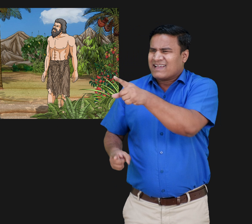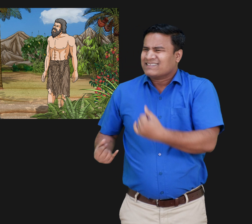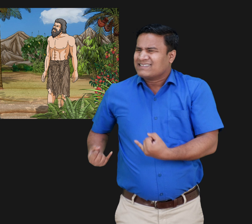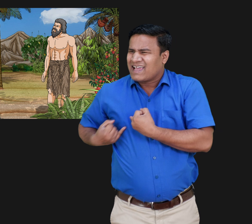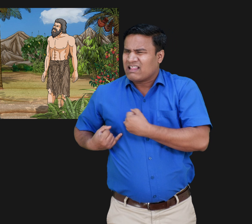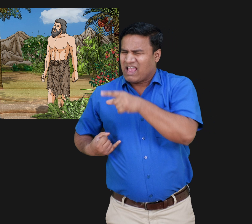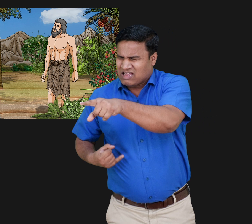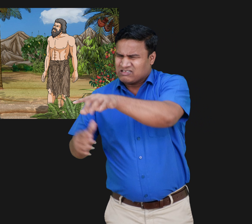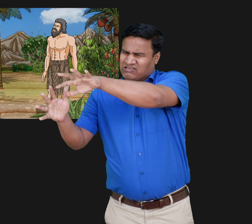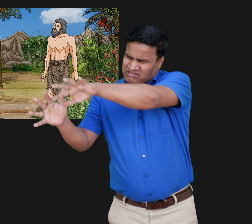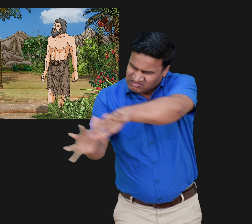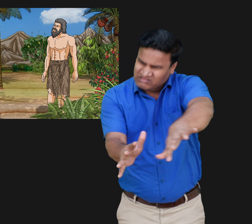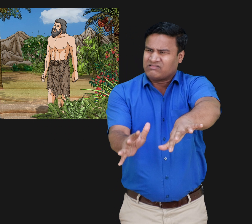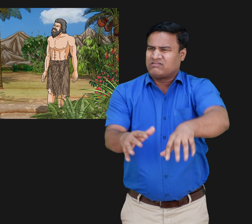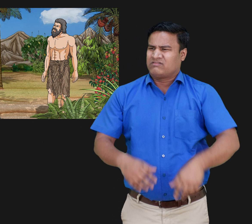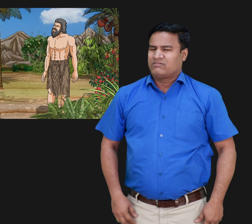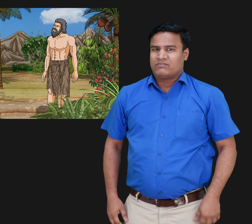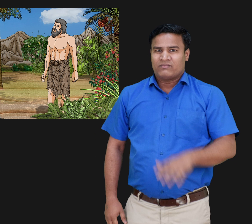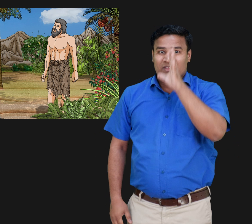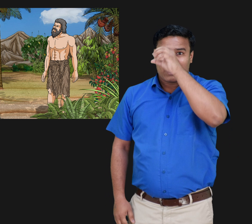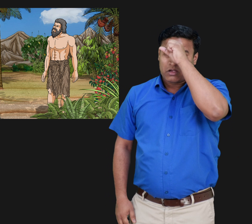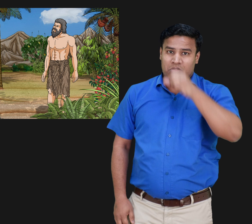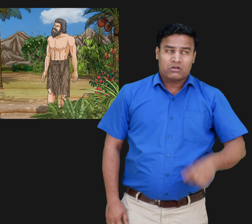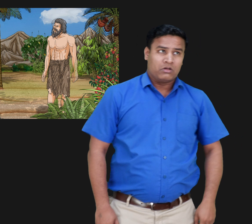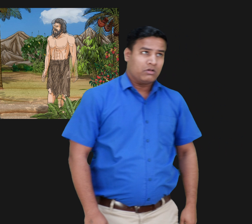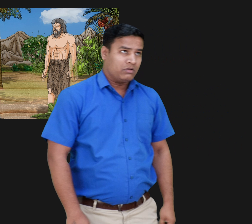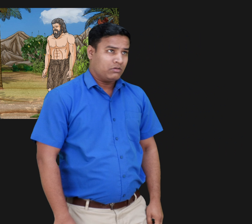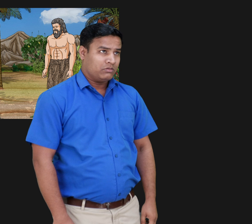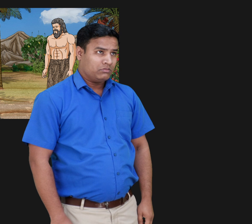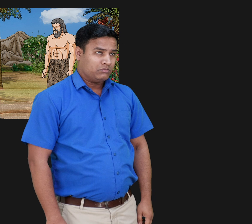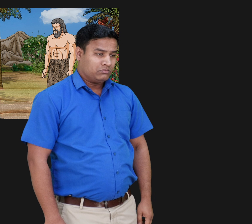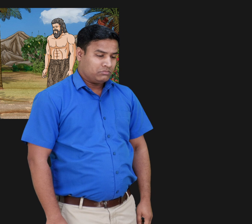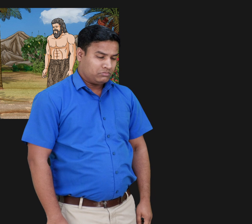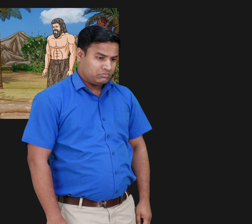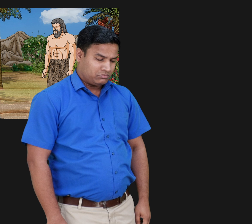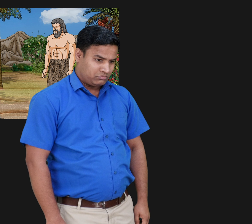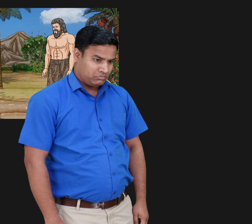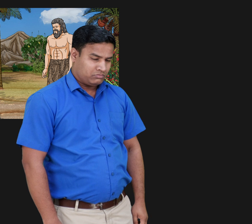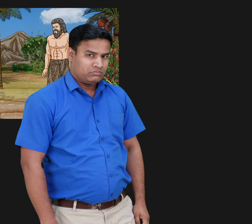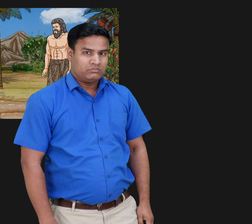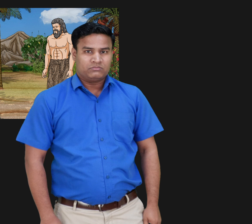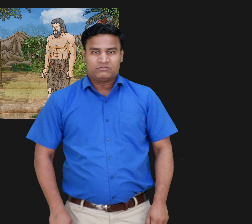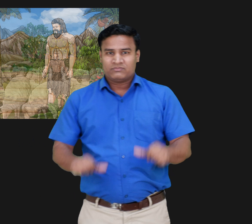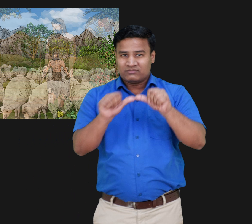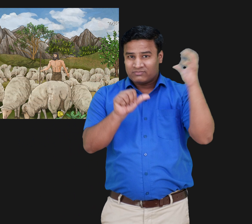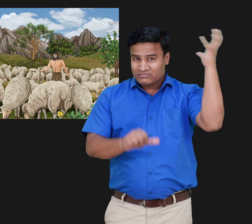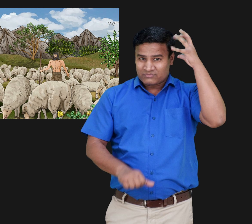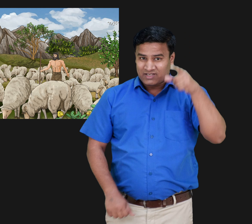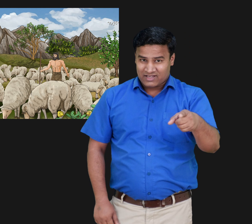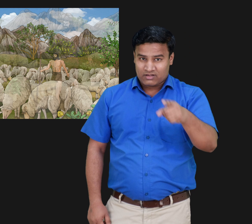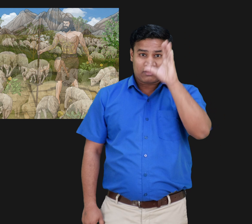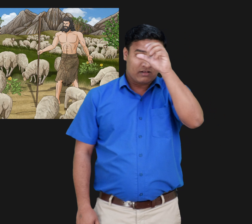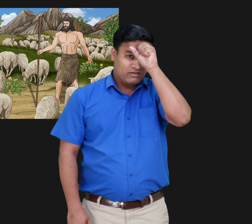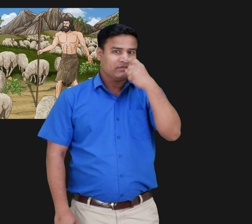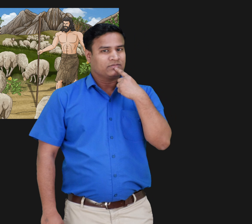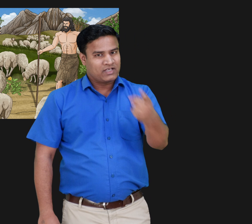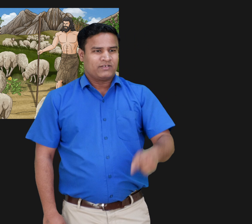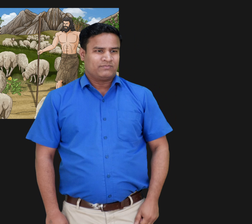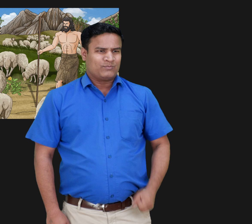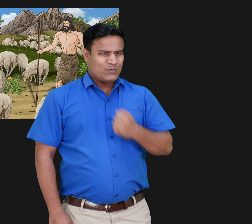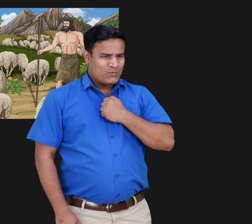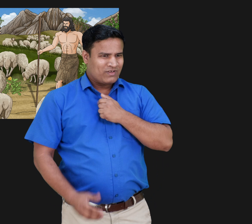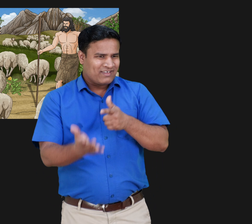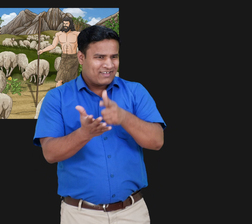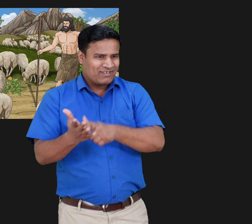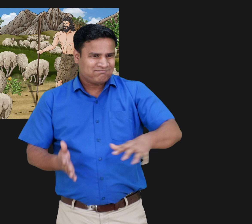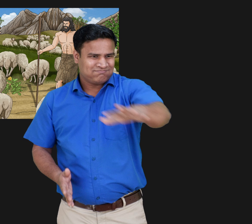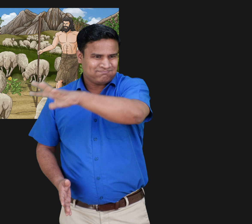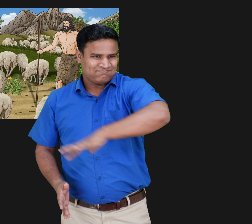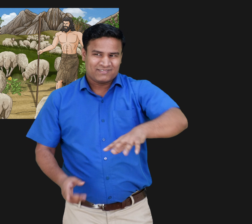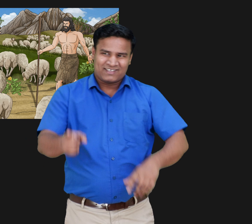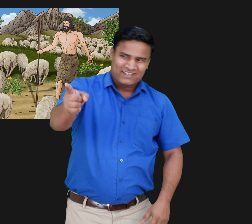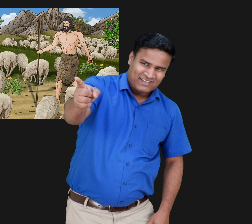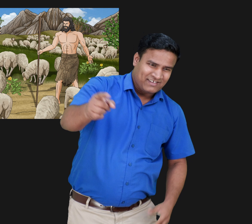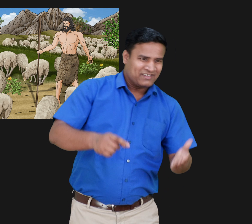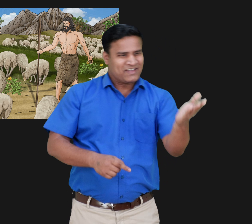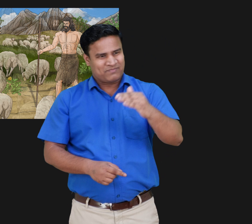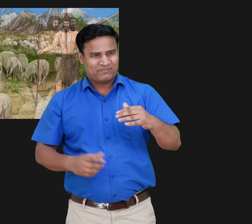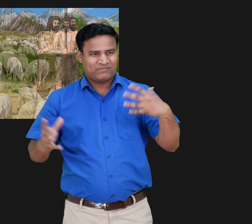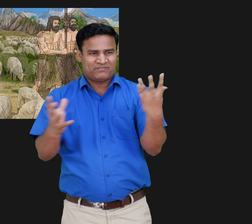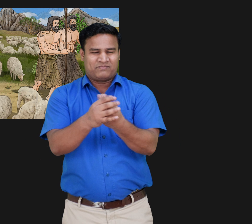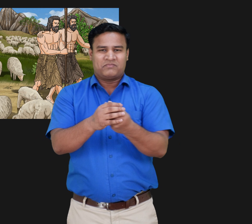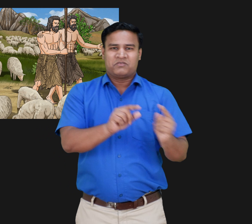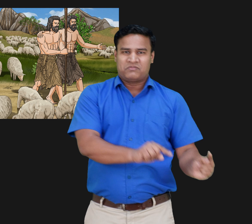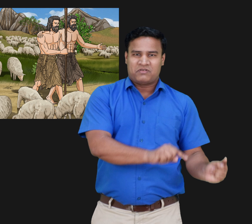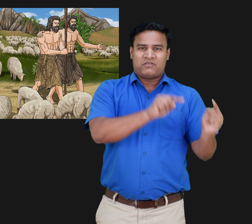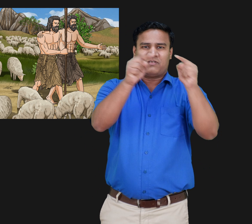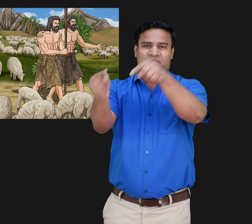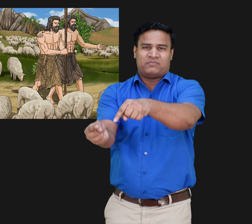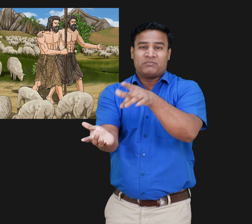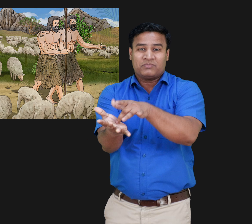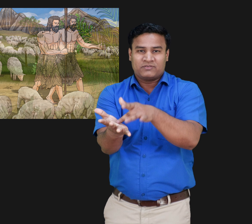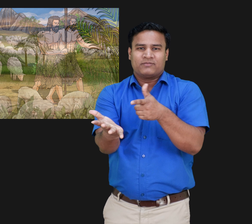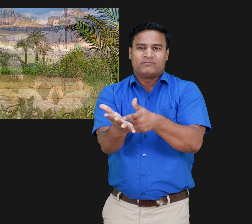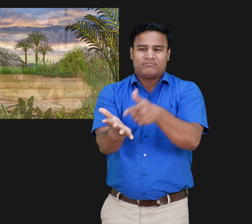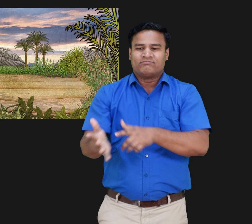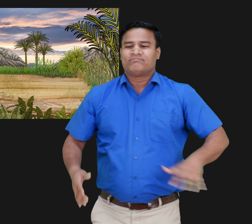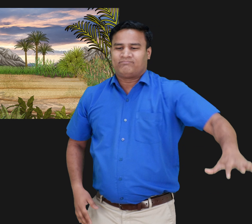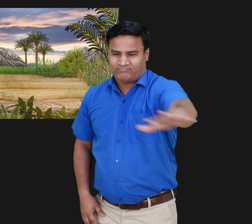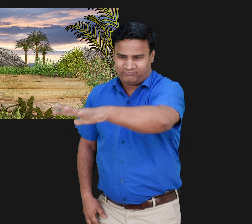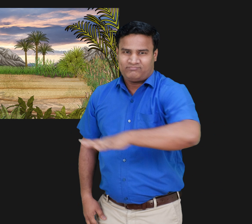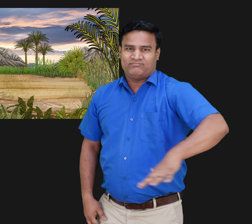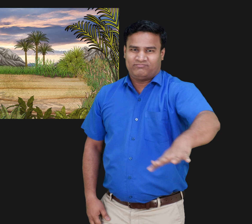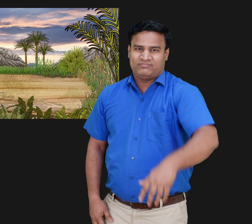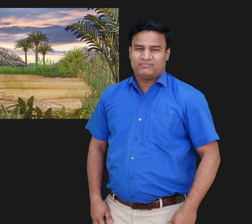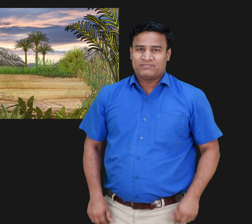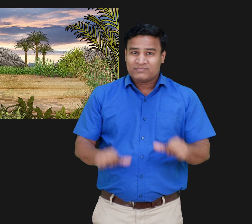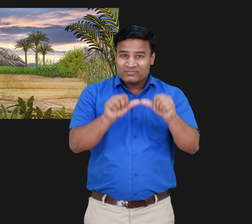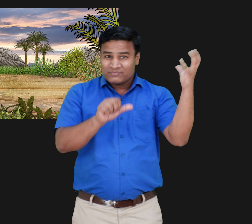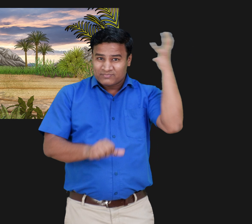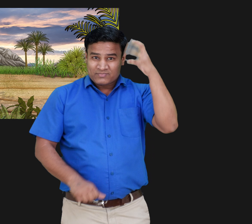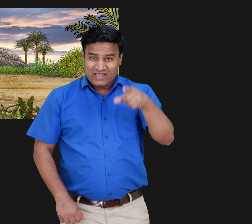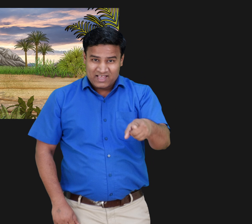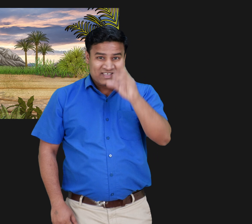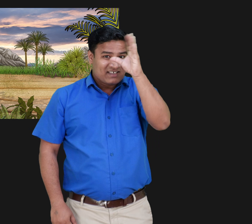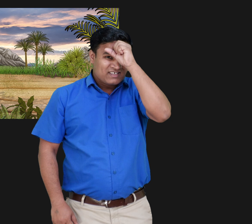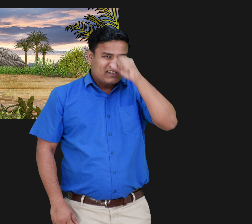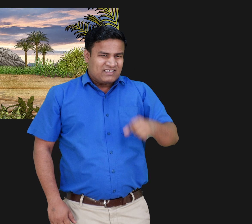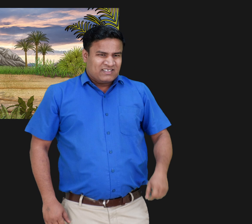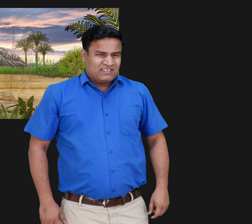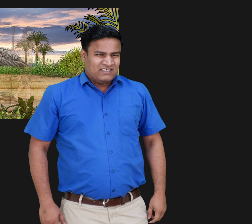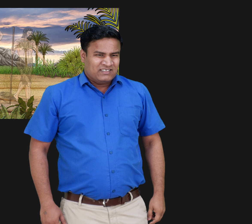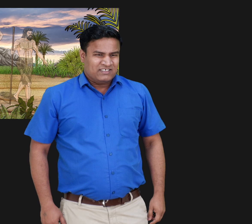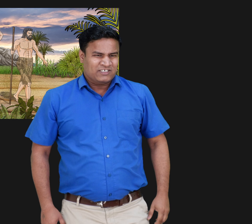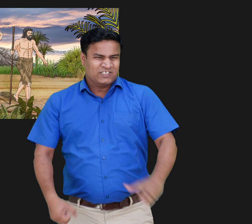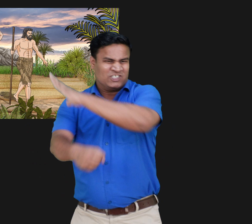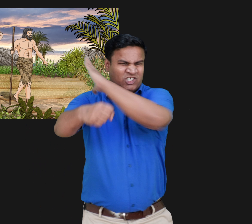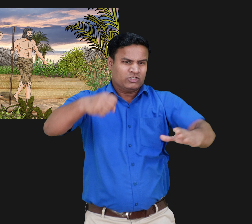it desires you, but you must master it.” Then Cain said to his brother Abel, “Let us go out to the field.”